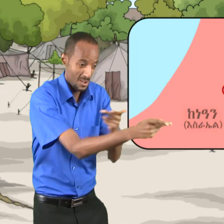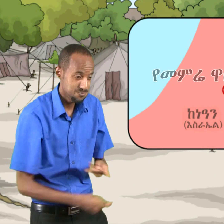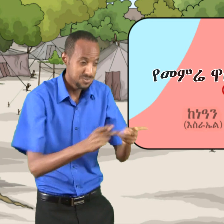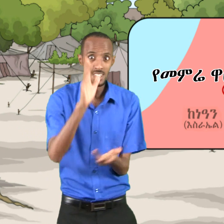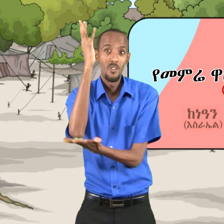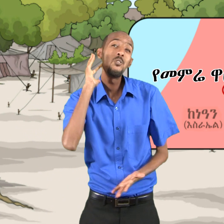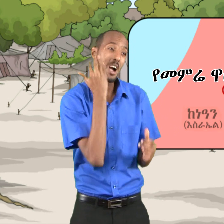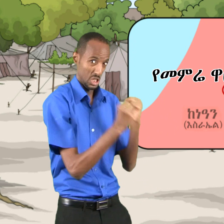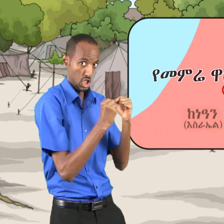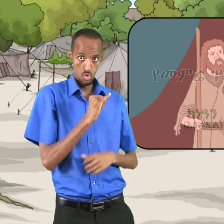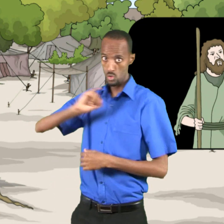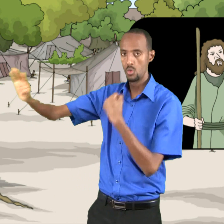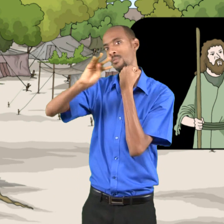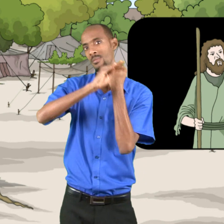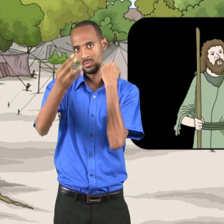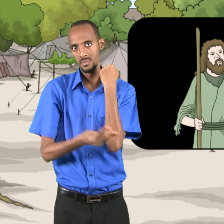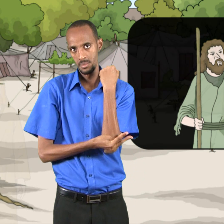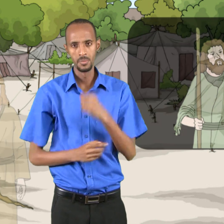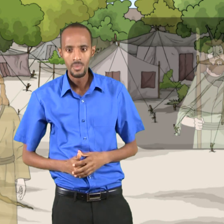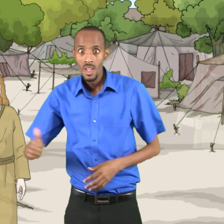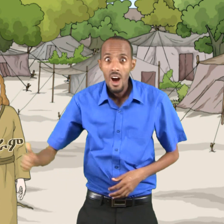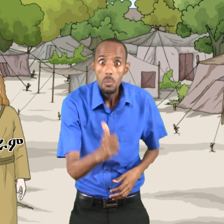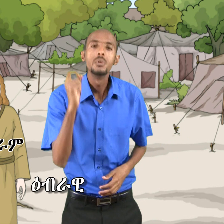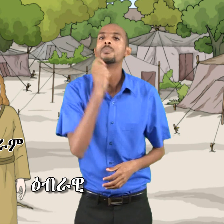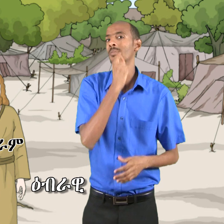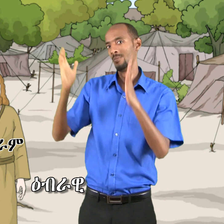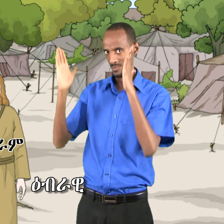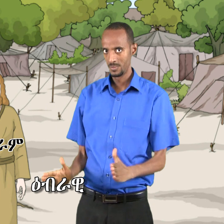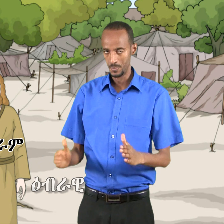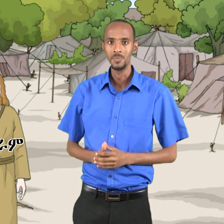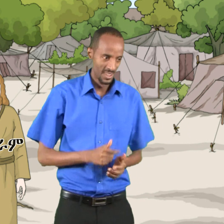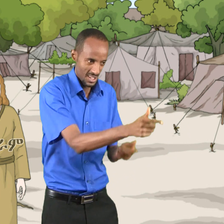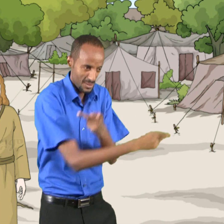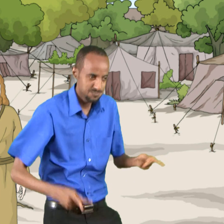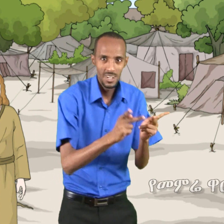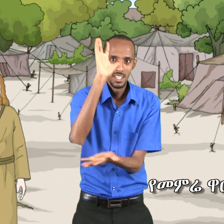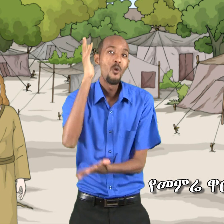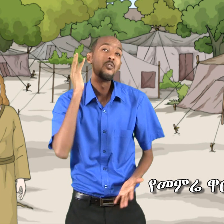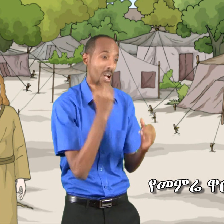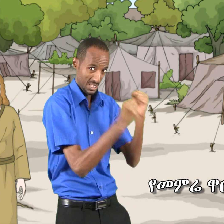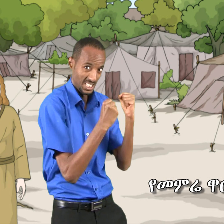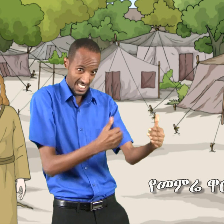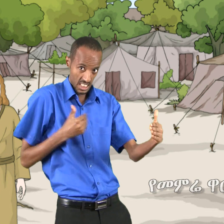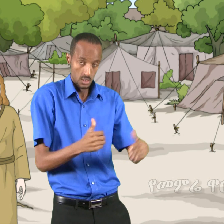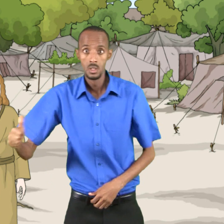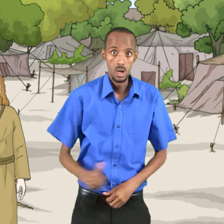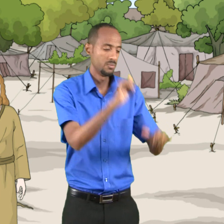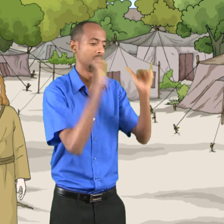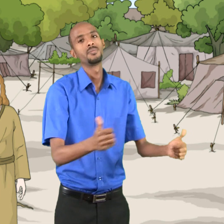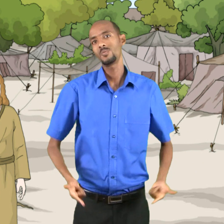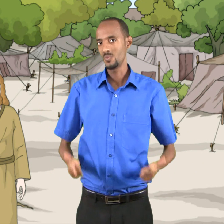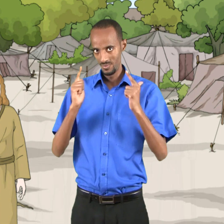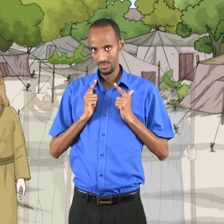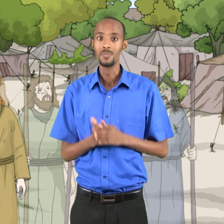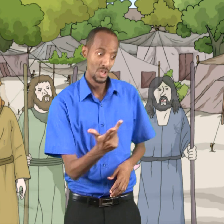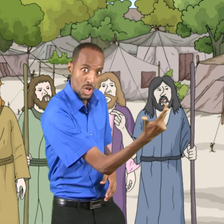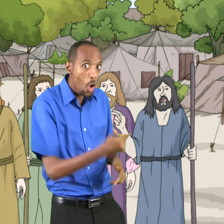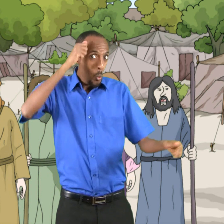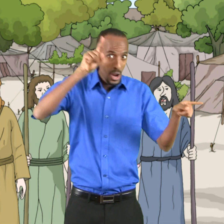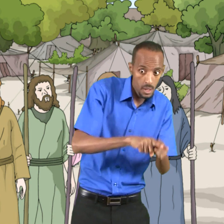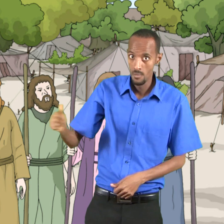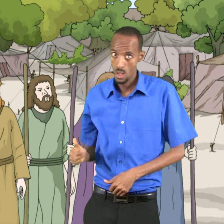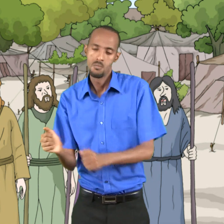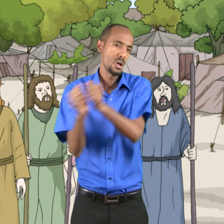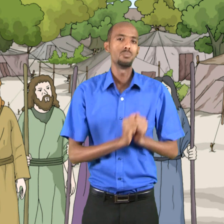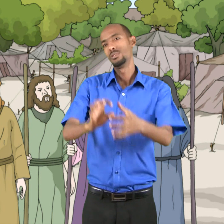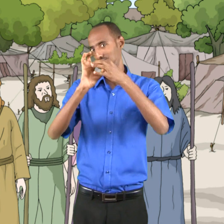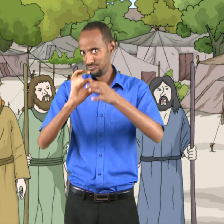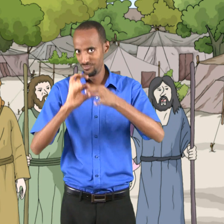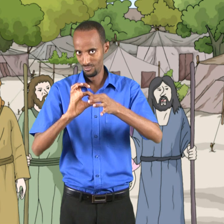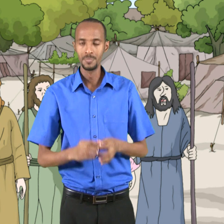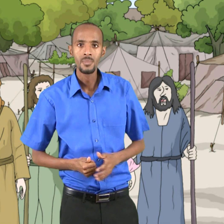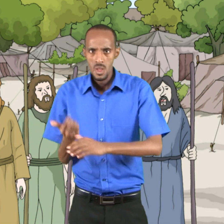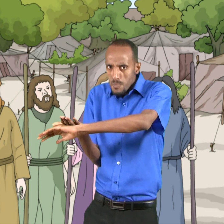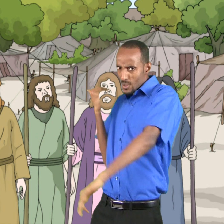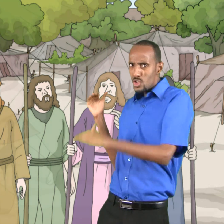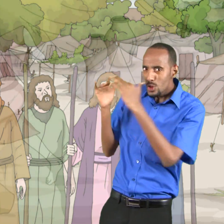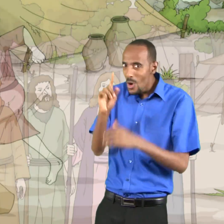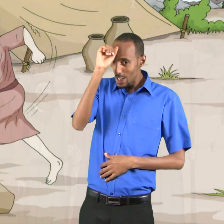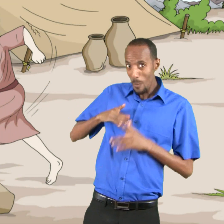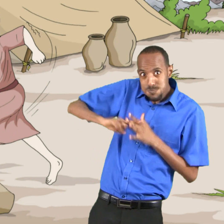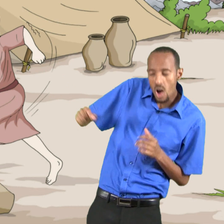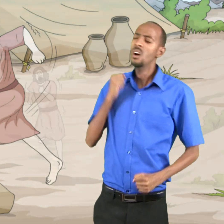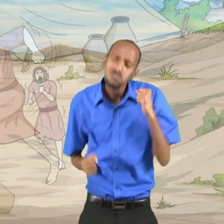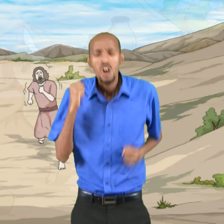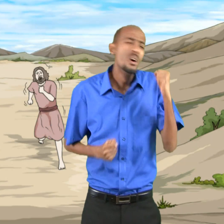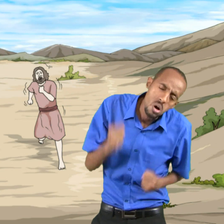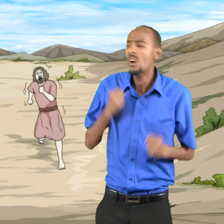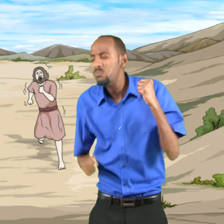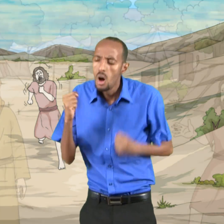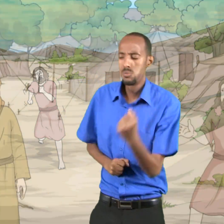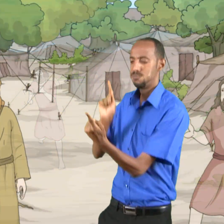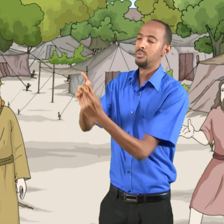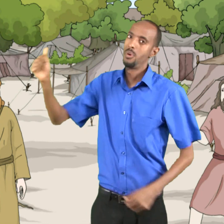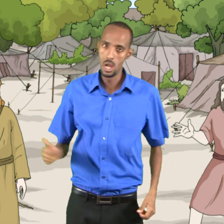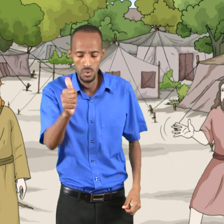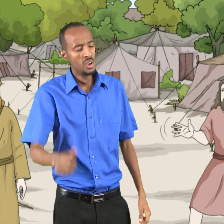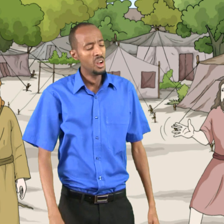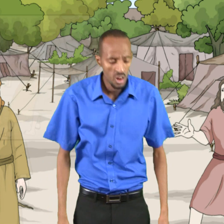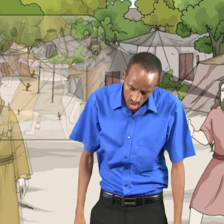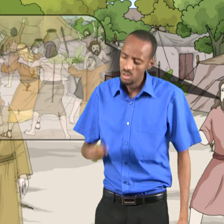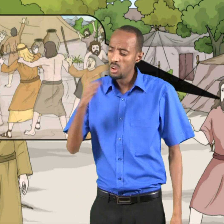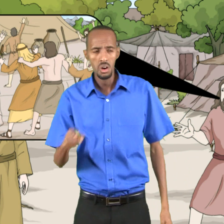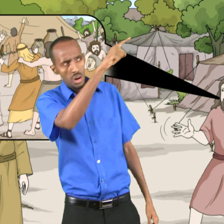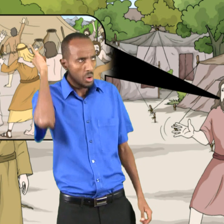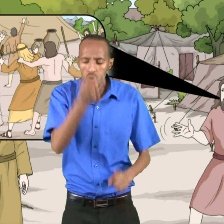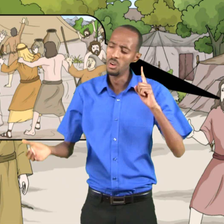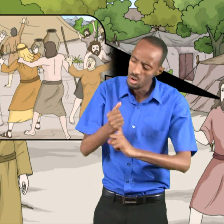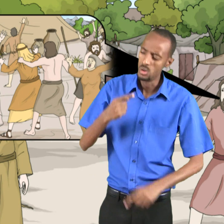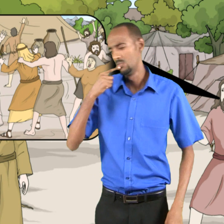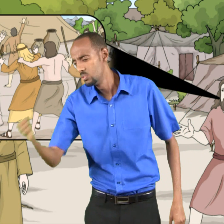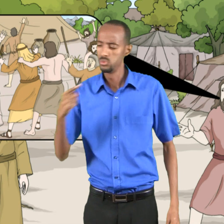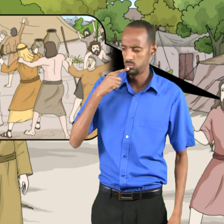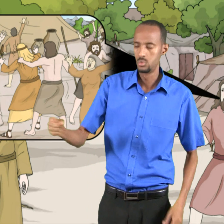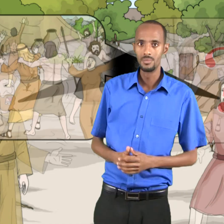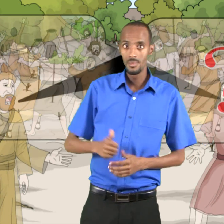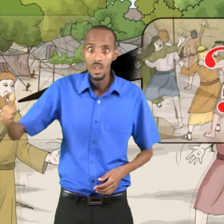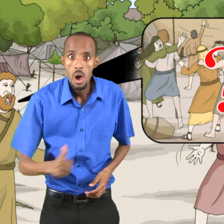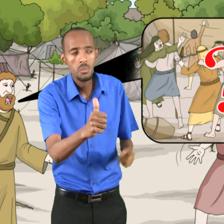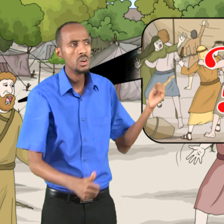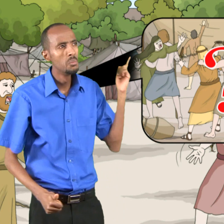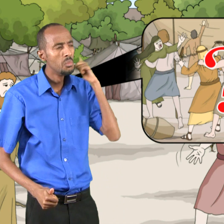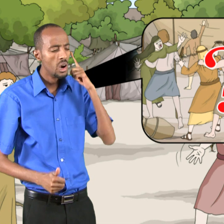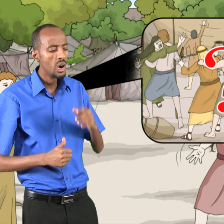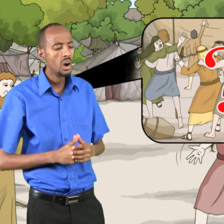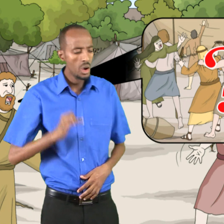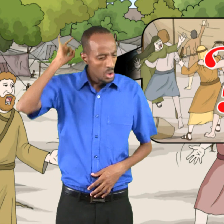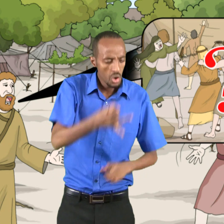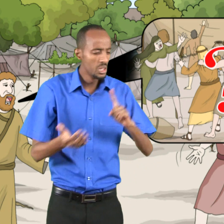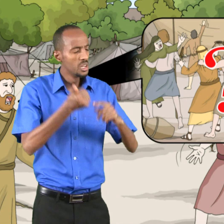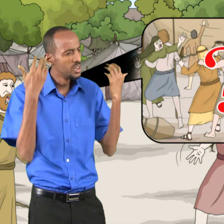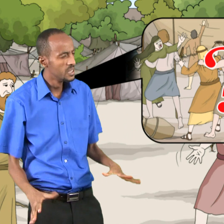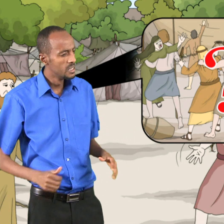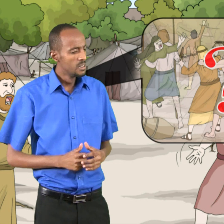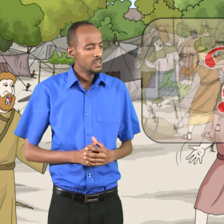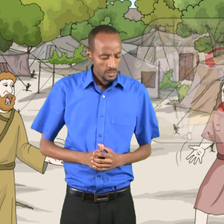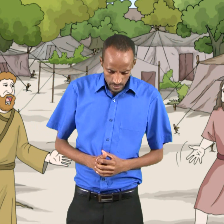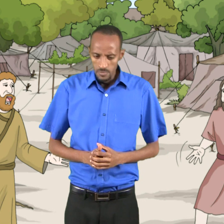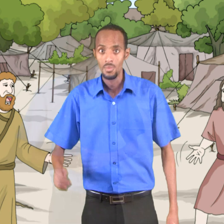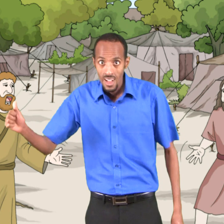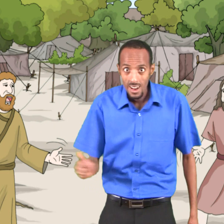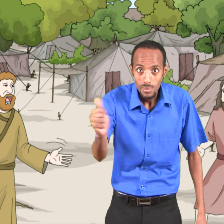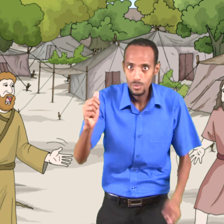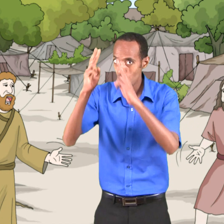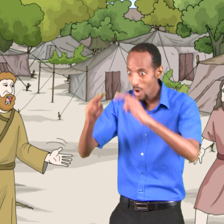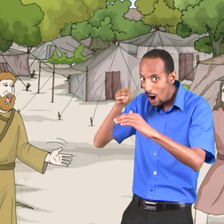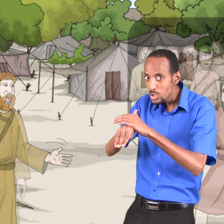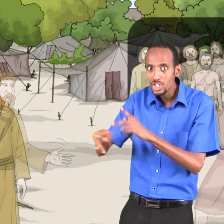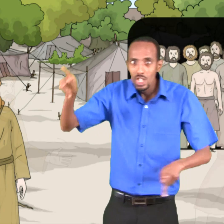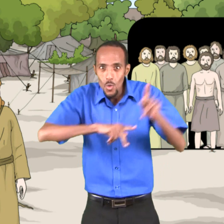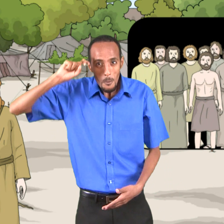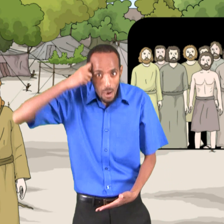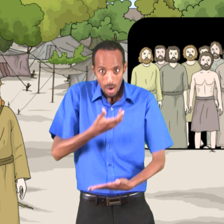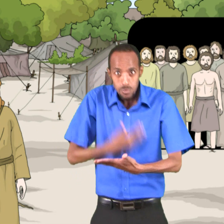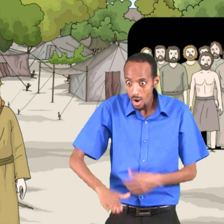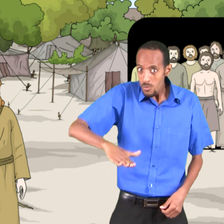Now Abram was living near the Oaks of Mamre the Amorite, a brother of Eshcol and Aner, all of whom were bound by treaty to Abram.